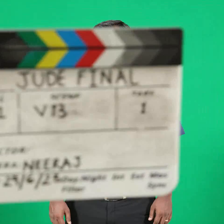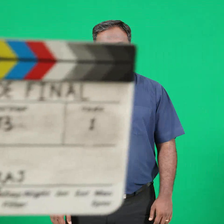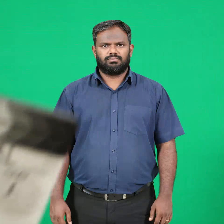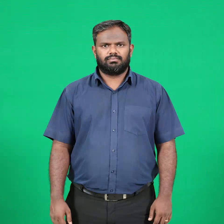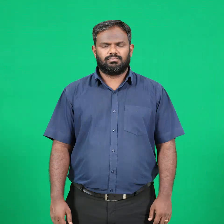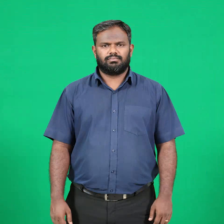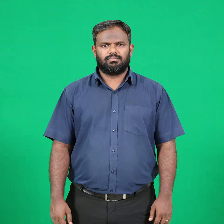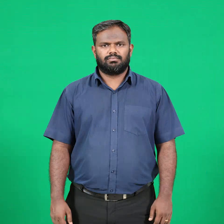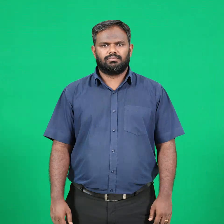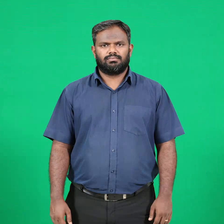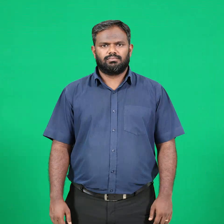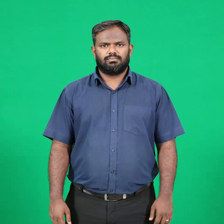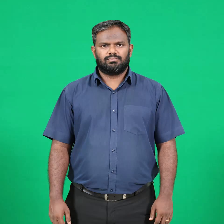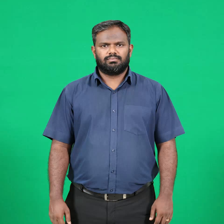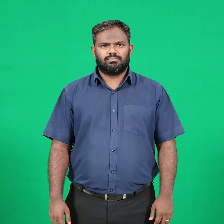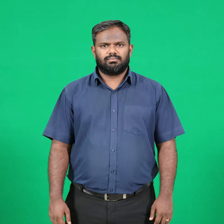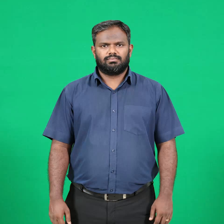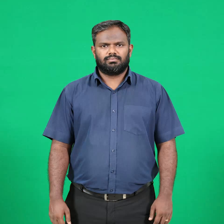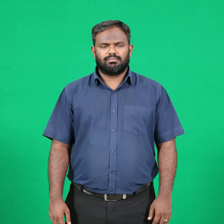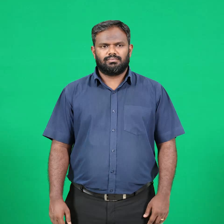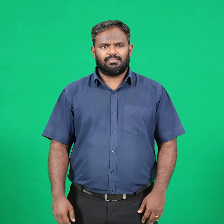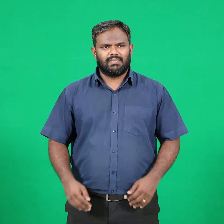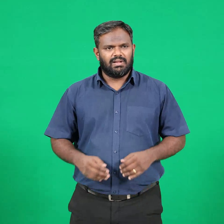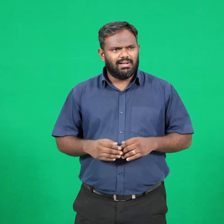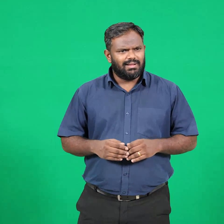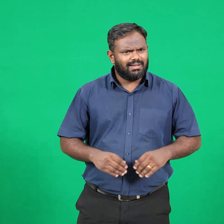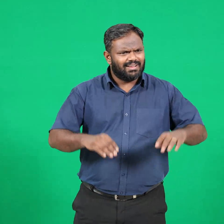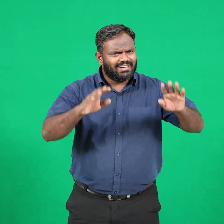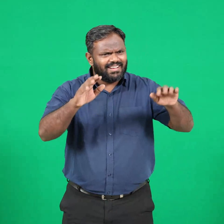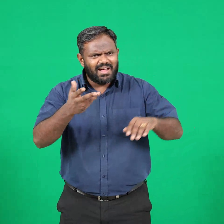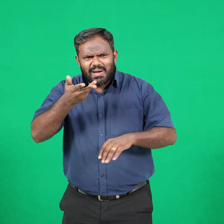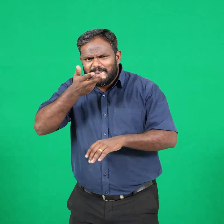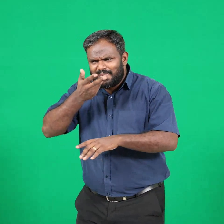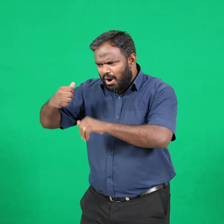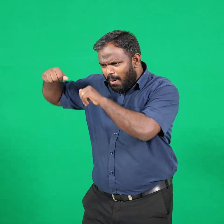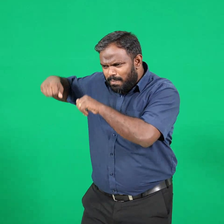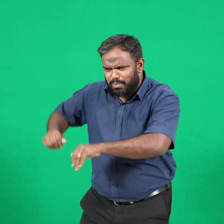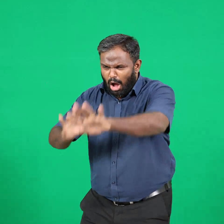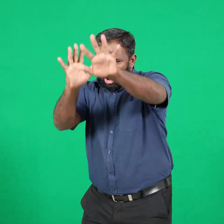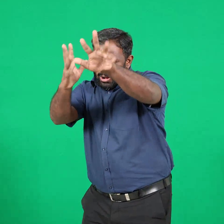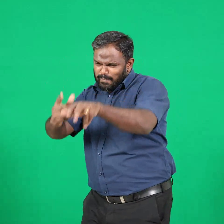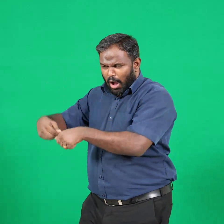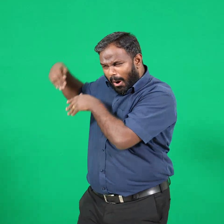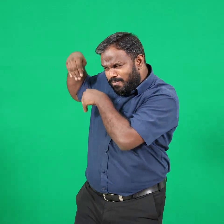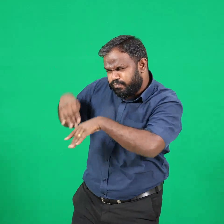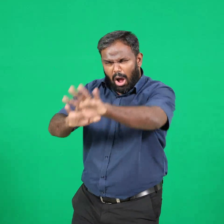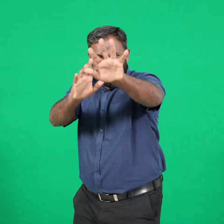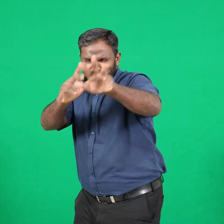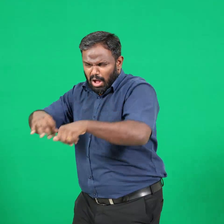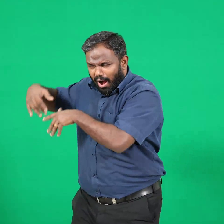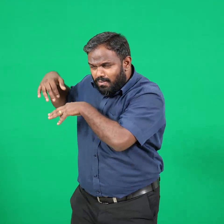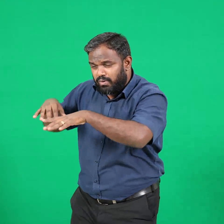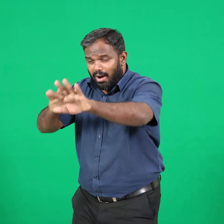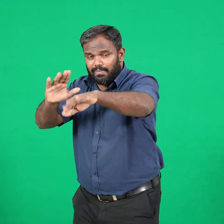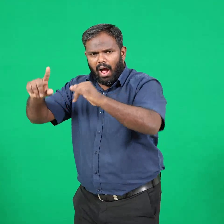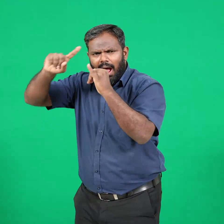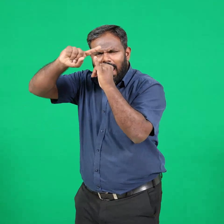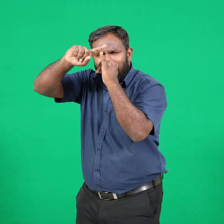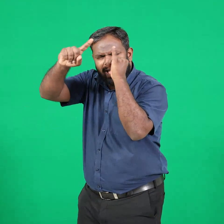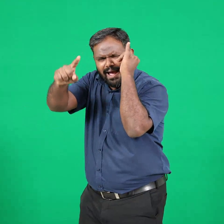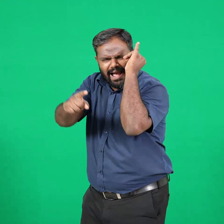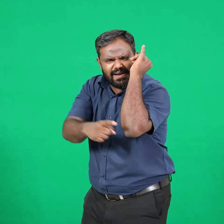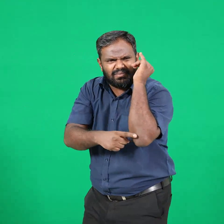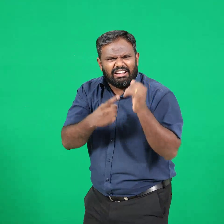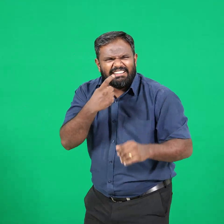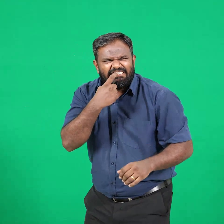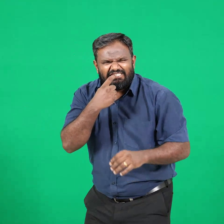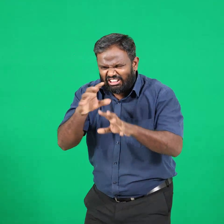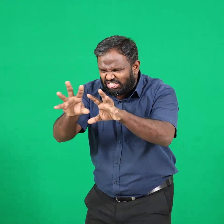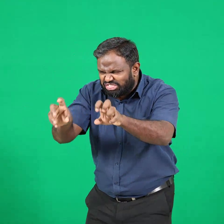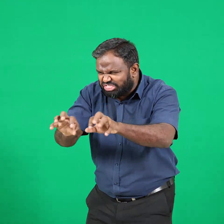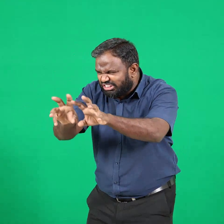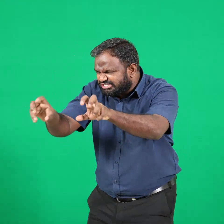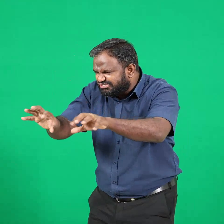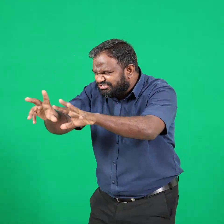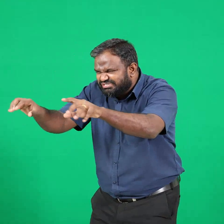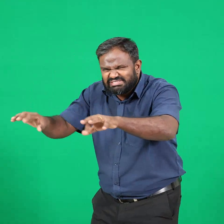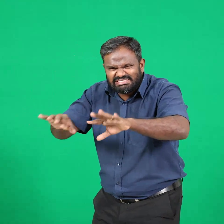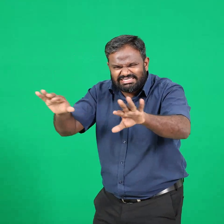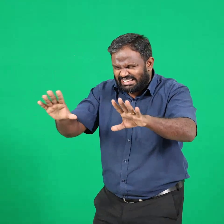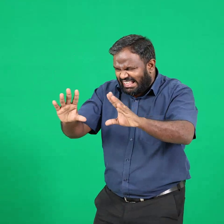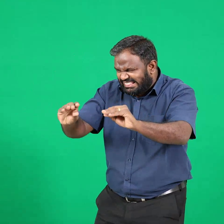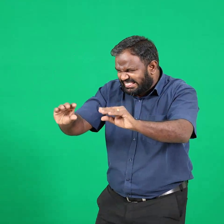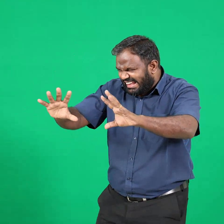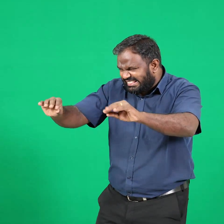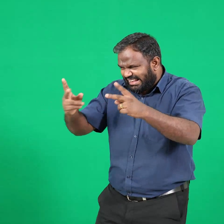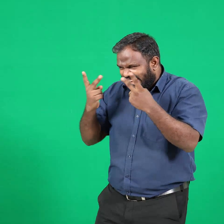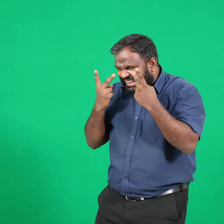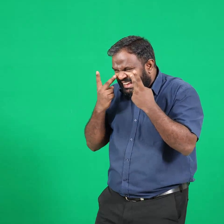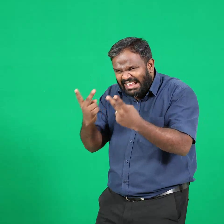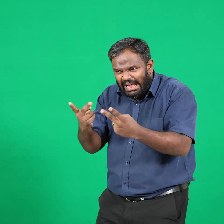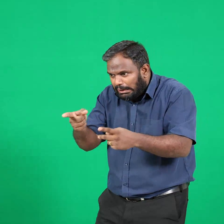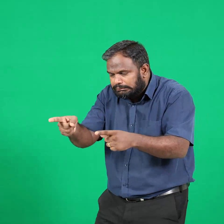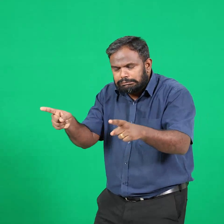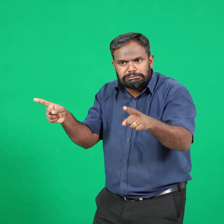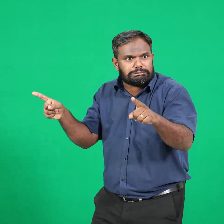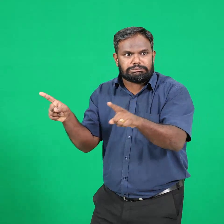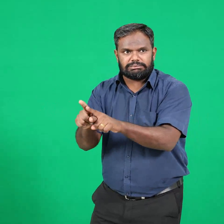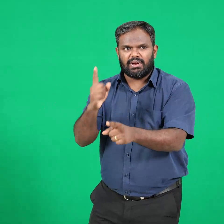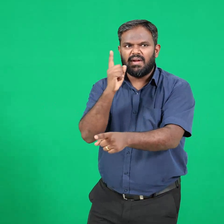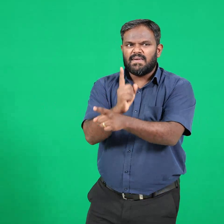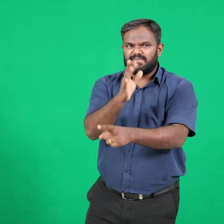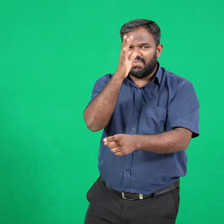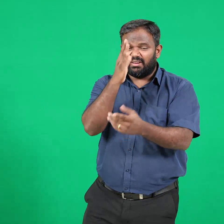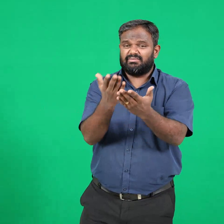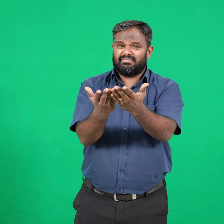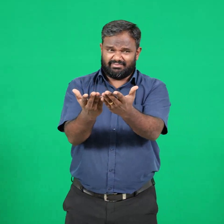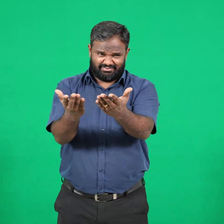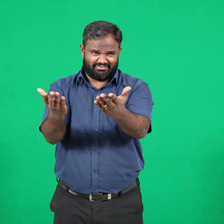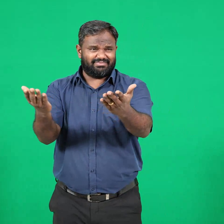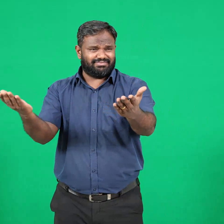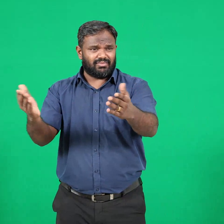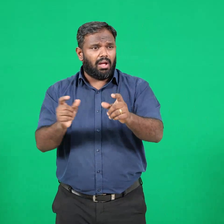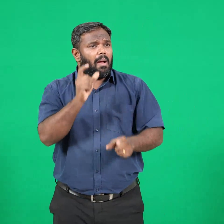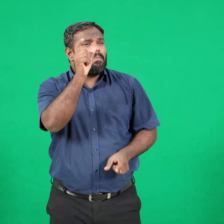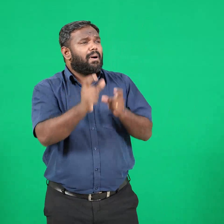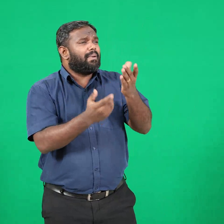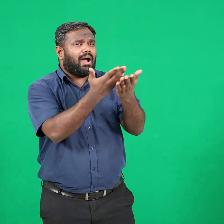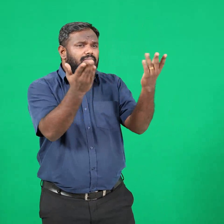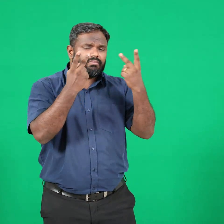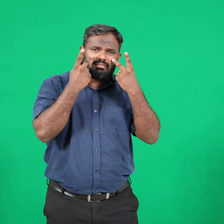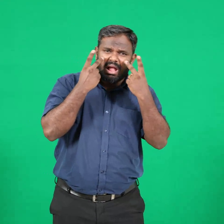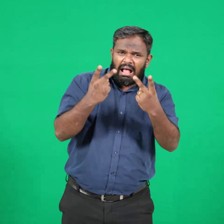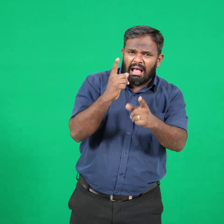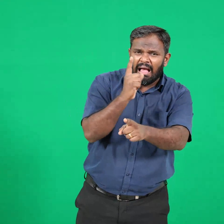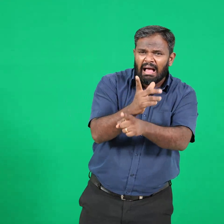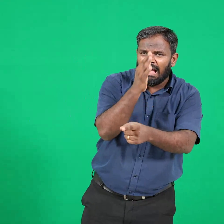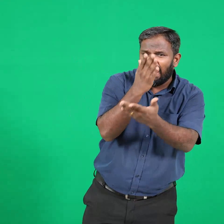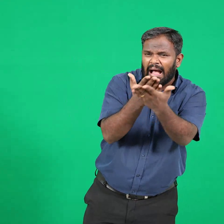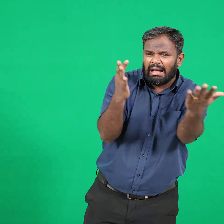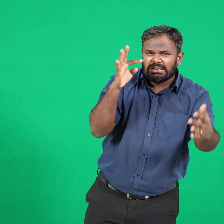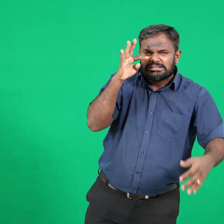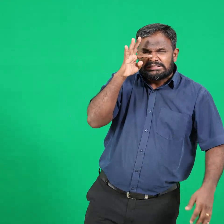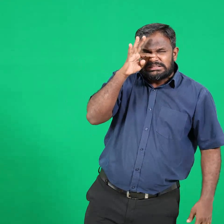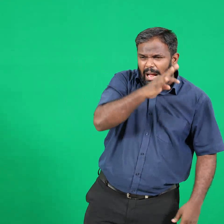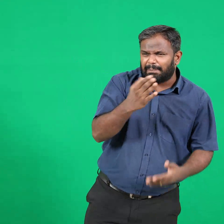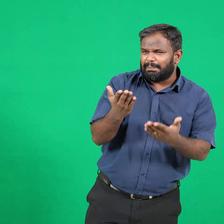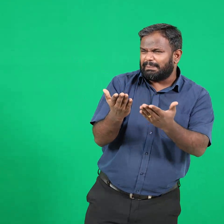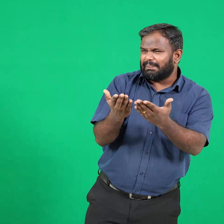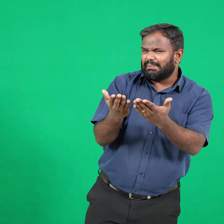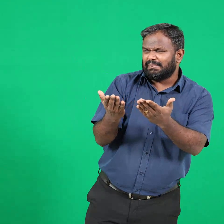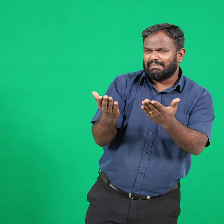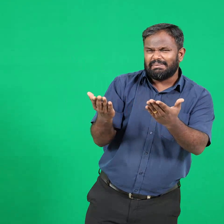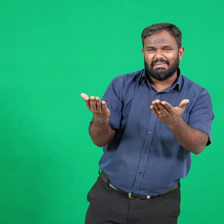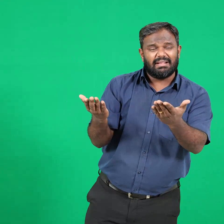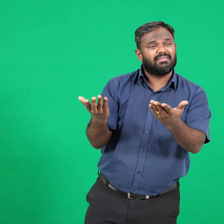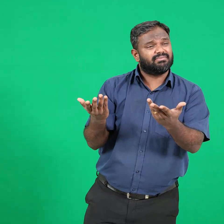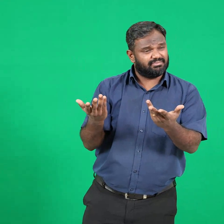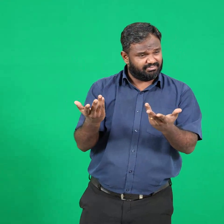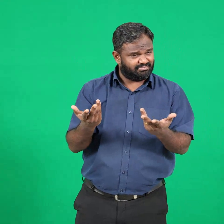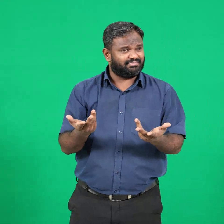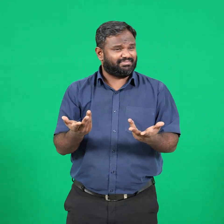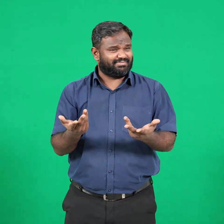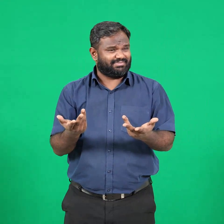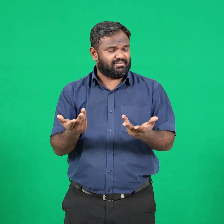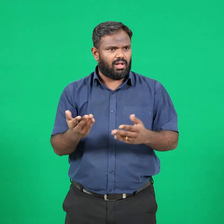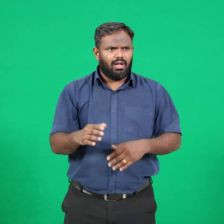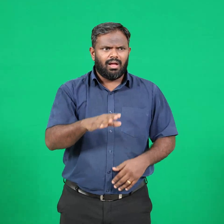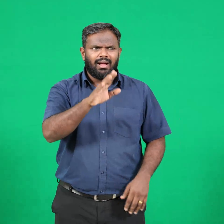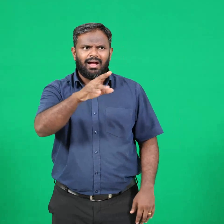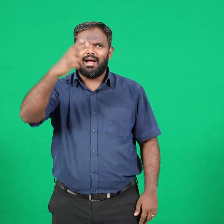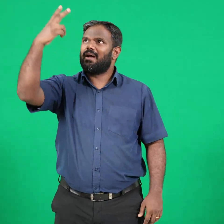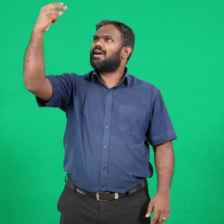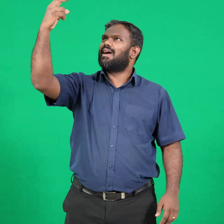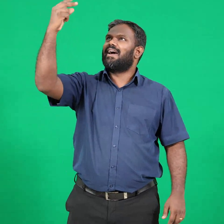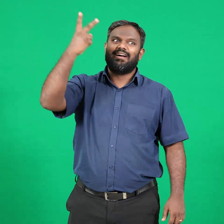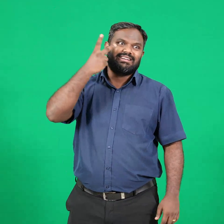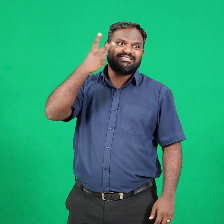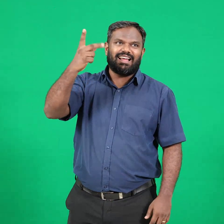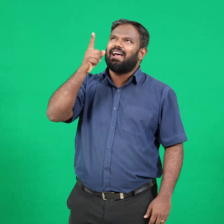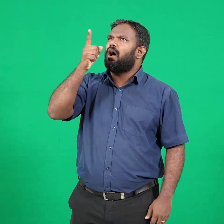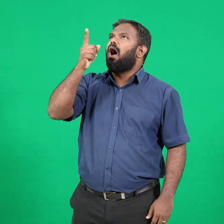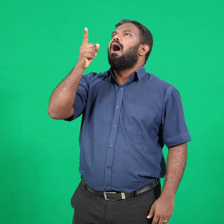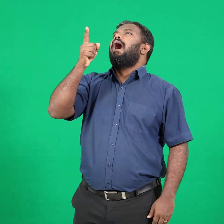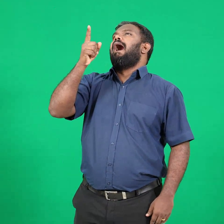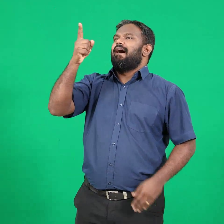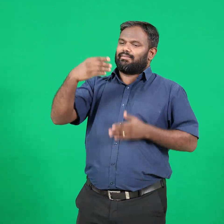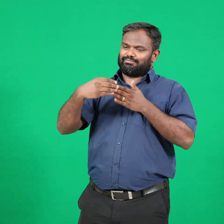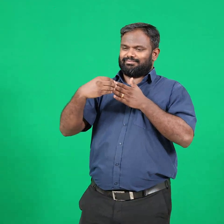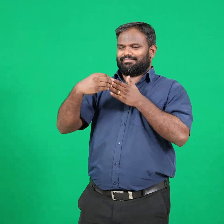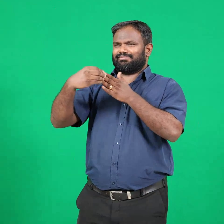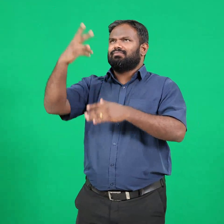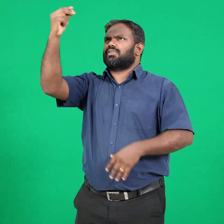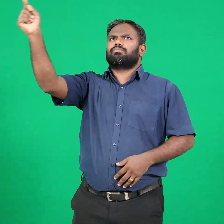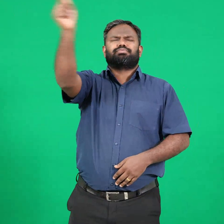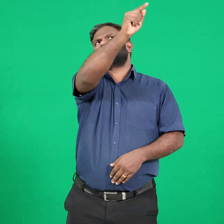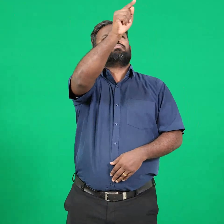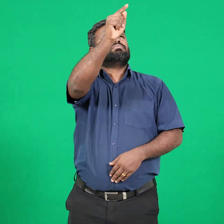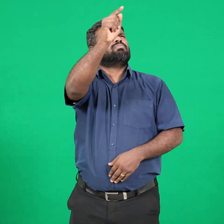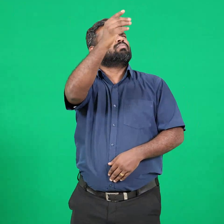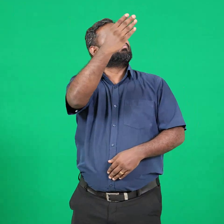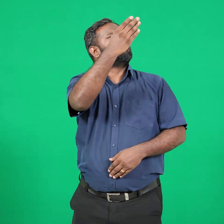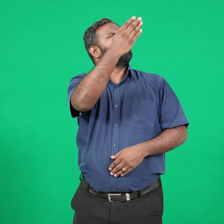They are wild waves of the sea, foaming up their own shame;